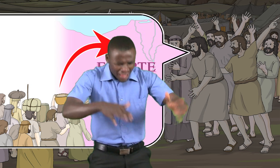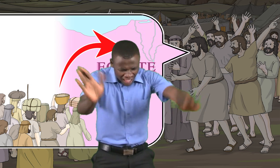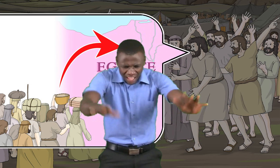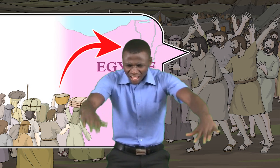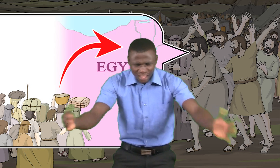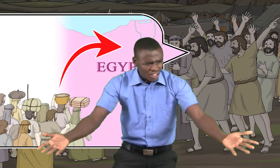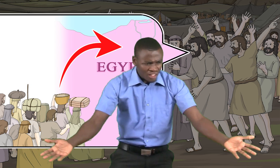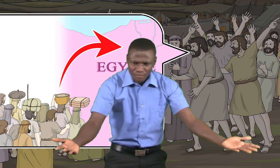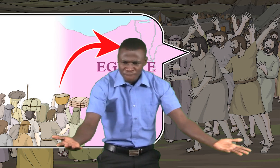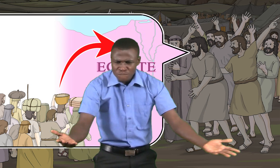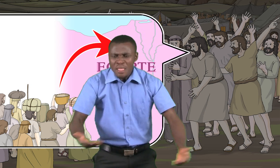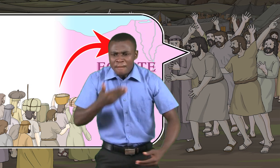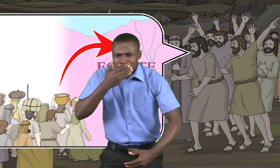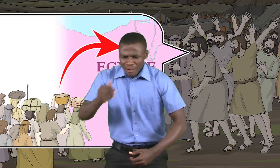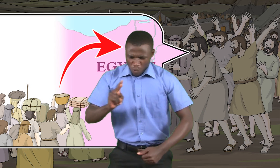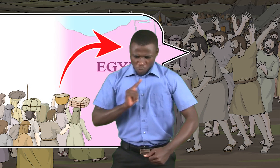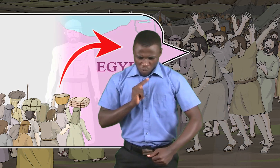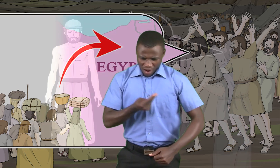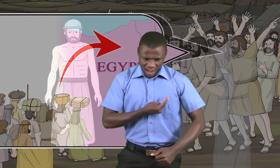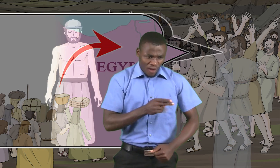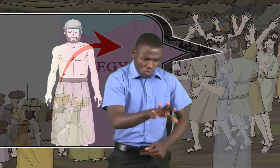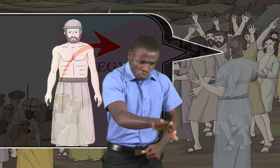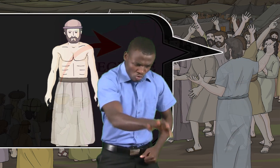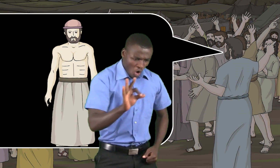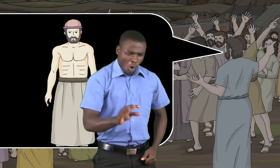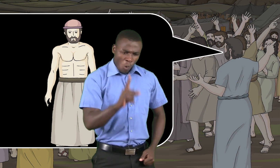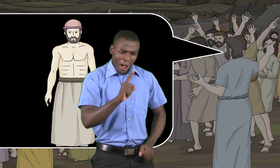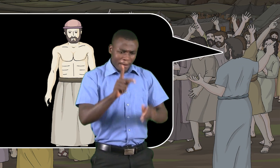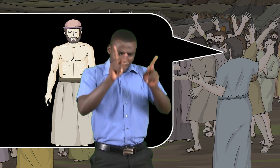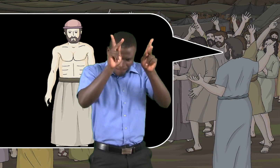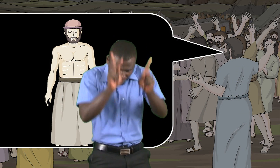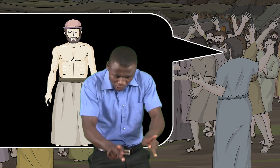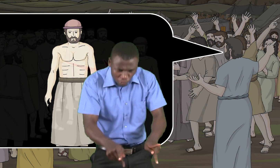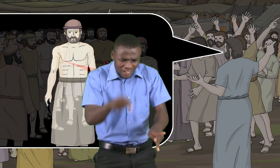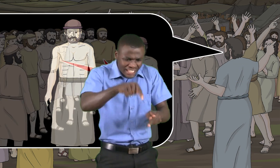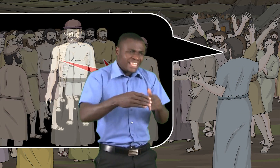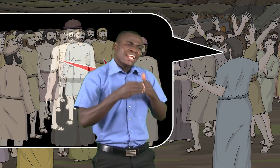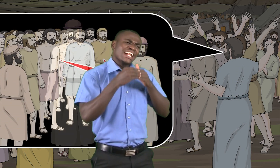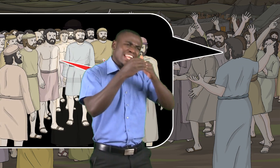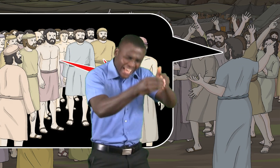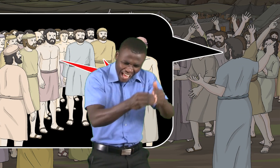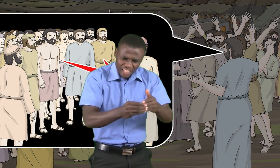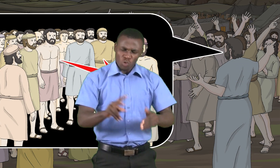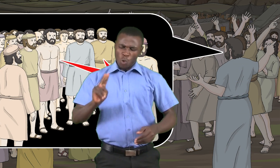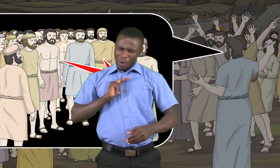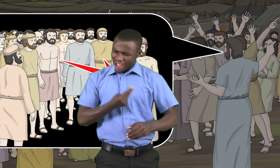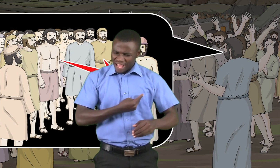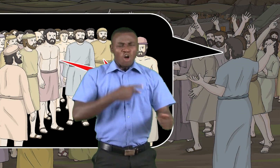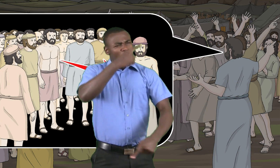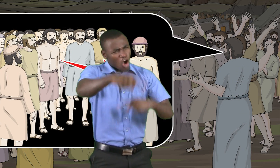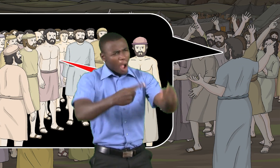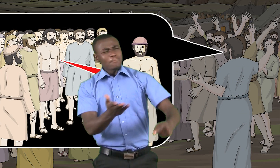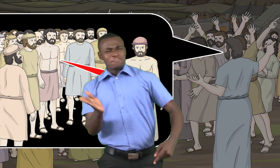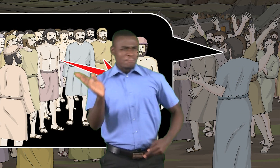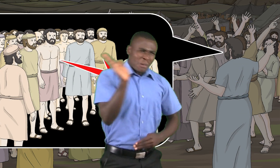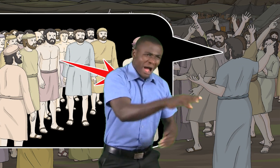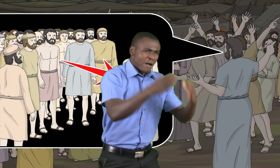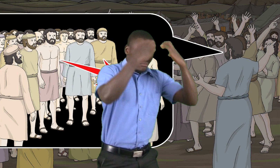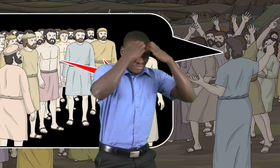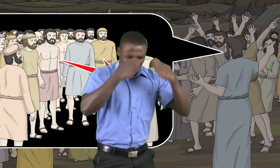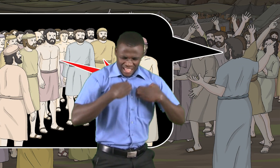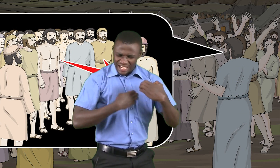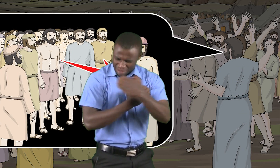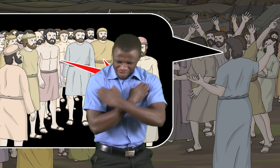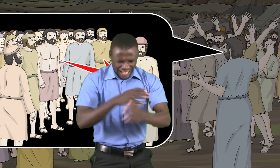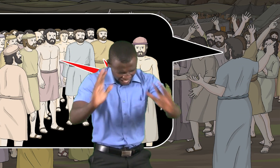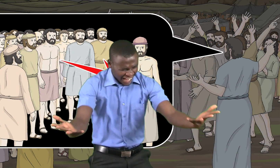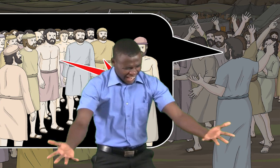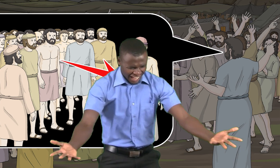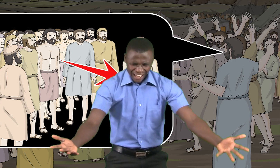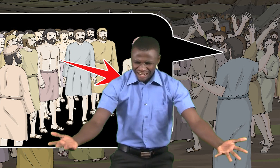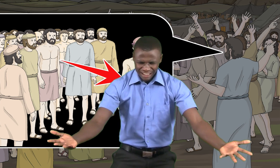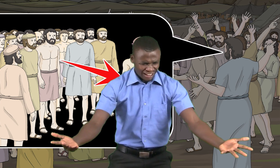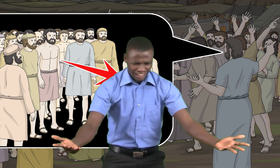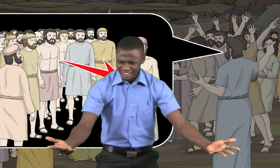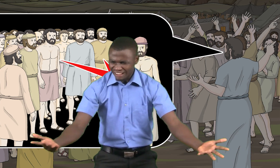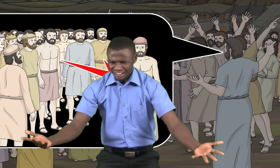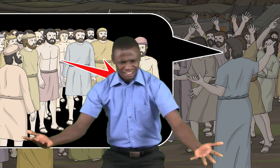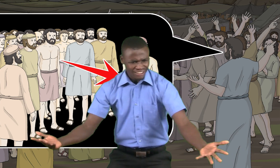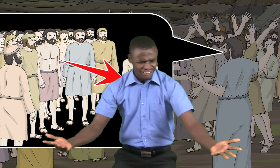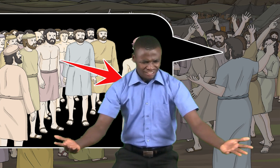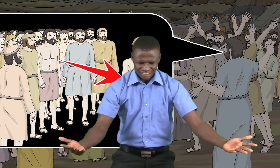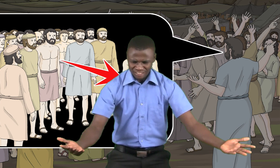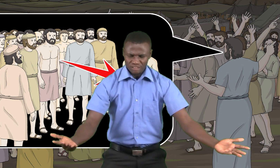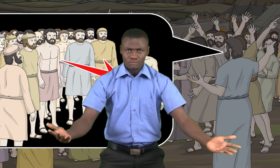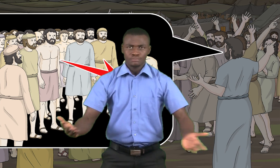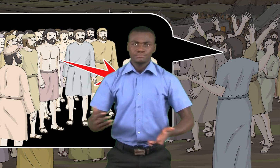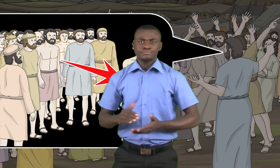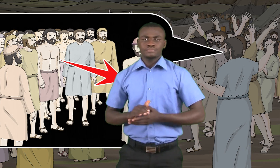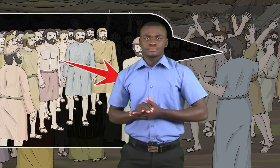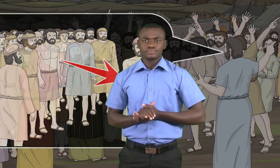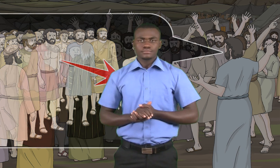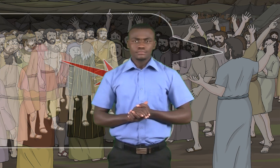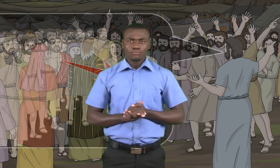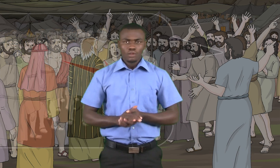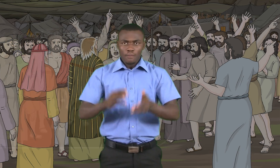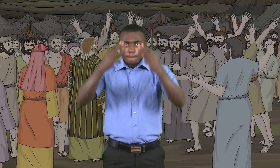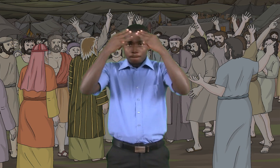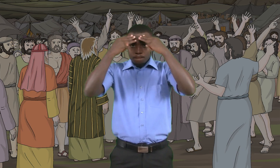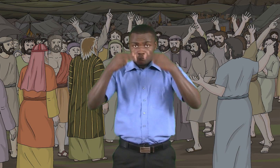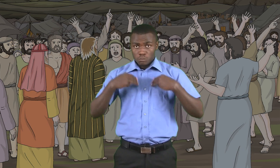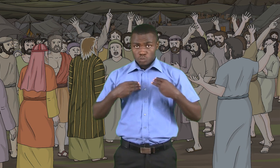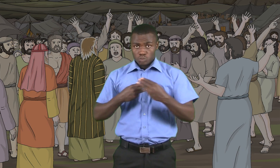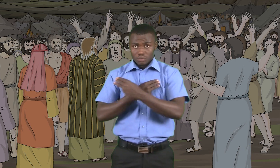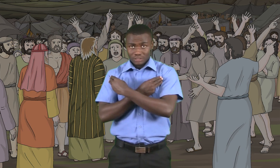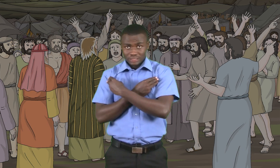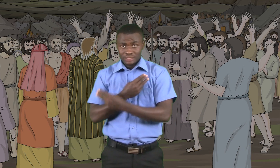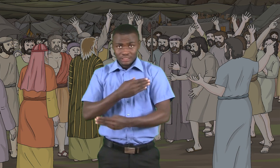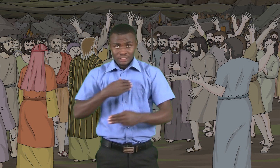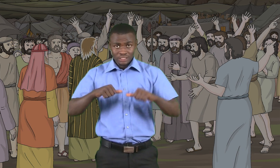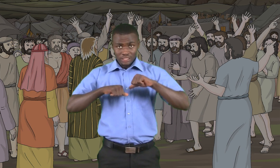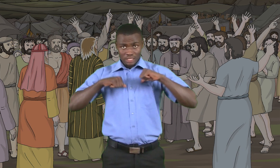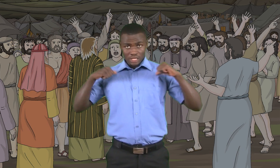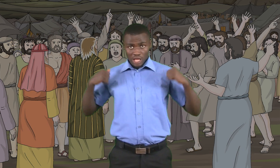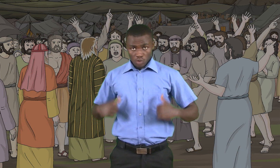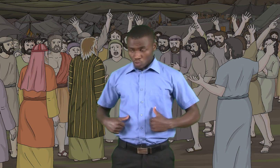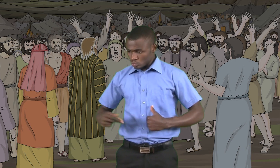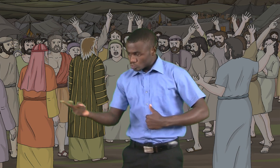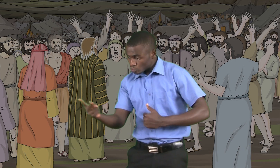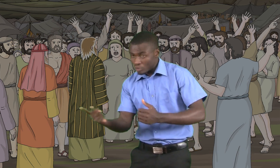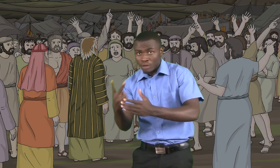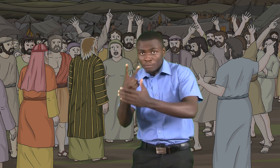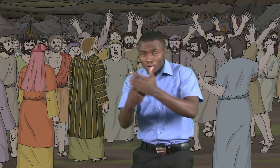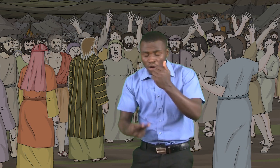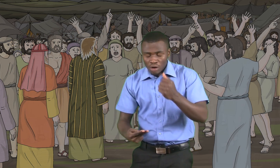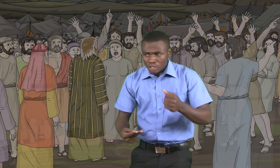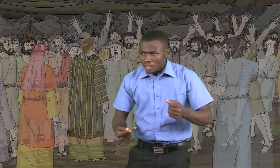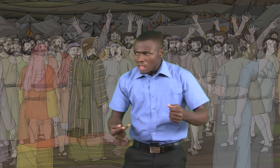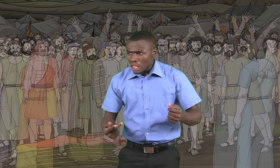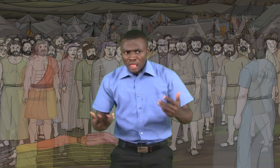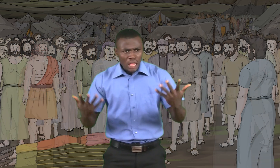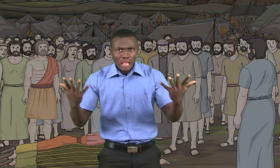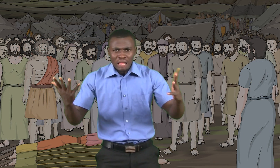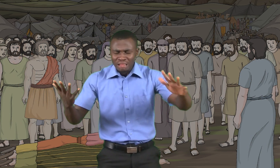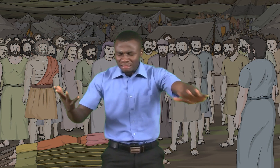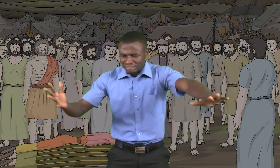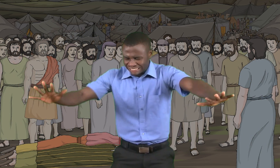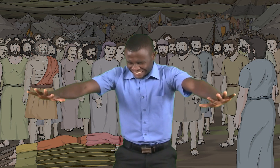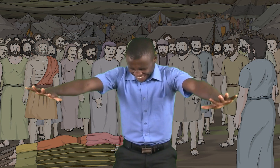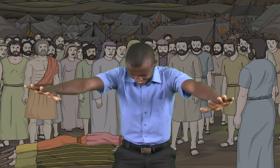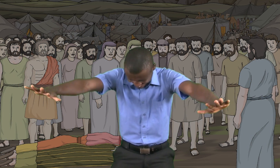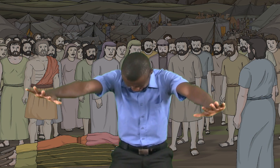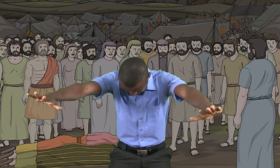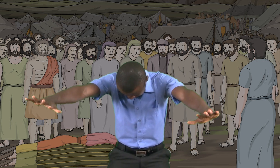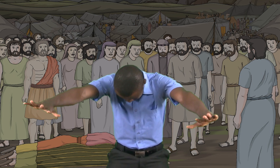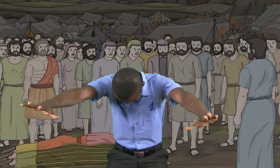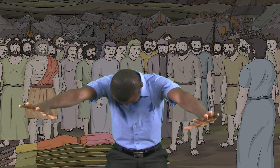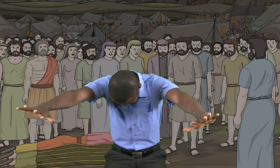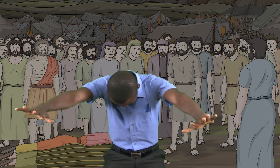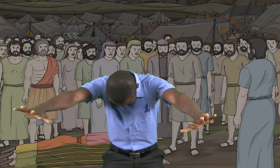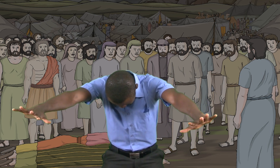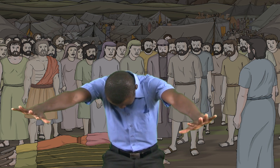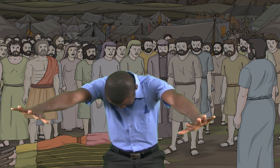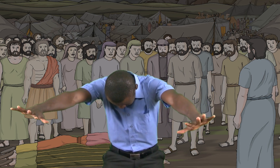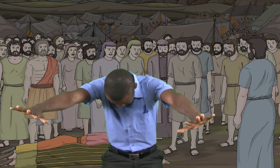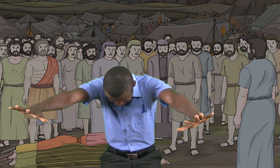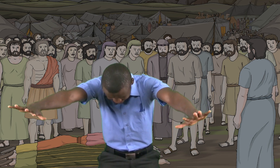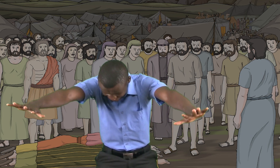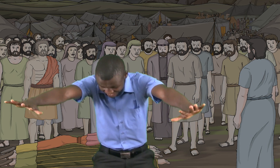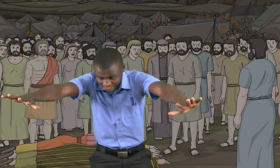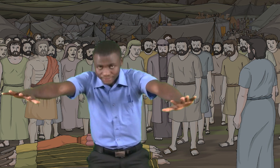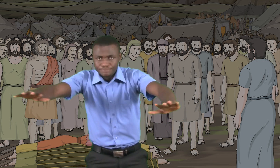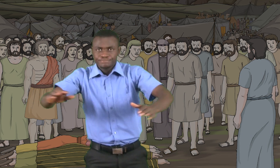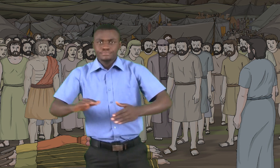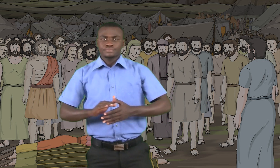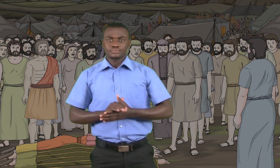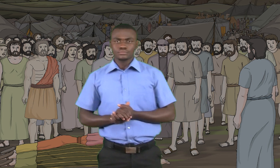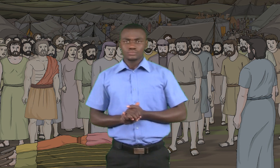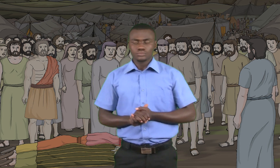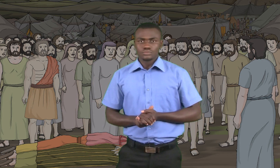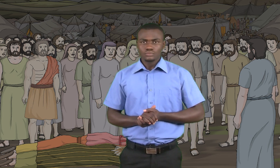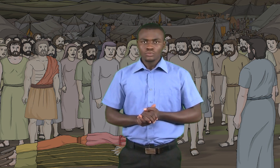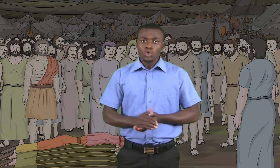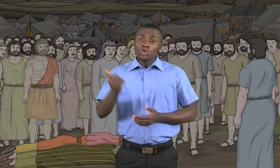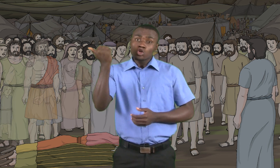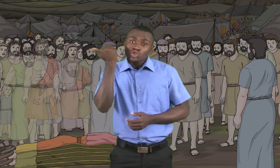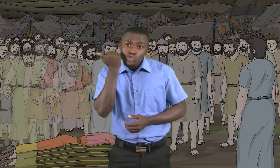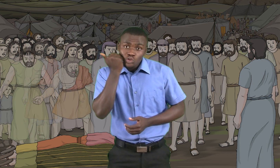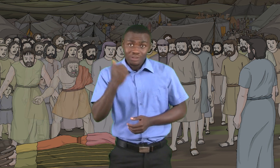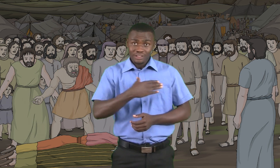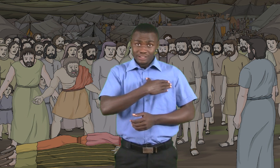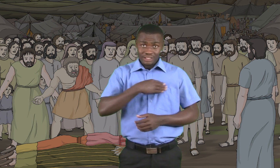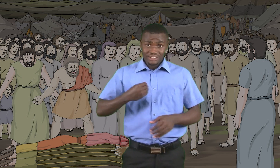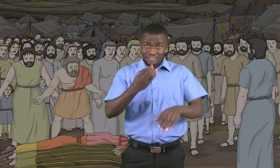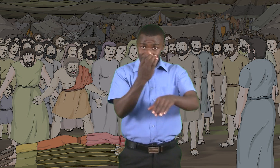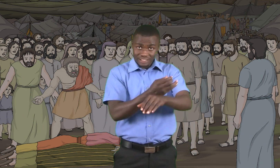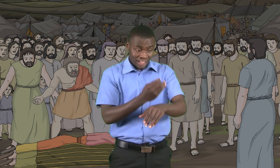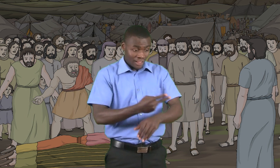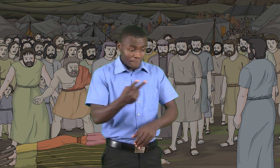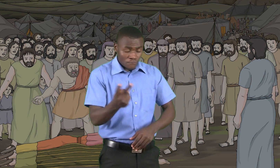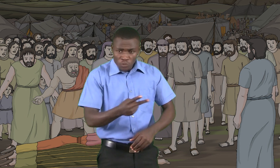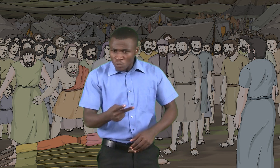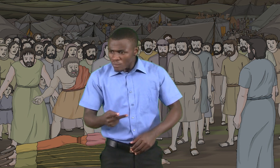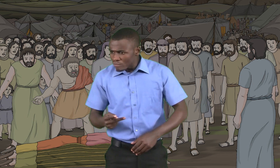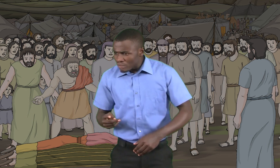So they said to one another, “Let us appoint a leader and return to Egypt.” Then Moses and Aaron fell facedown before the whole assembly of the congregation of Israel.